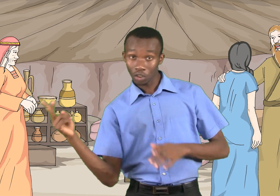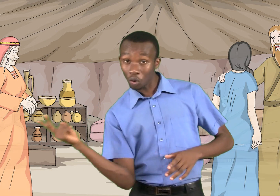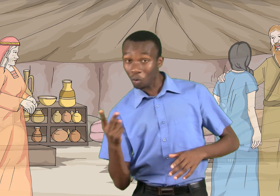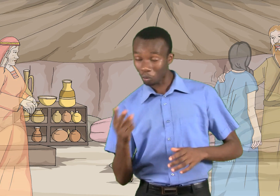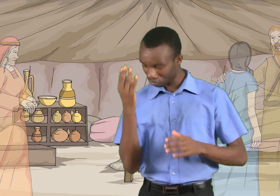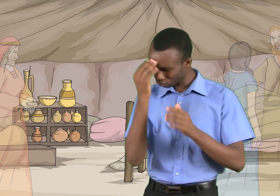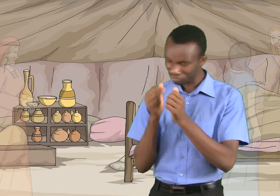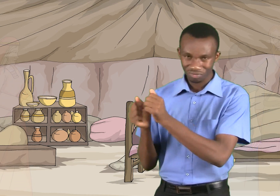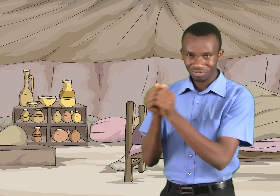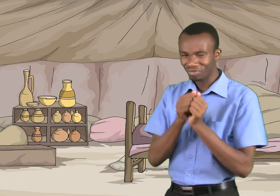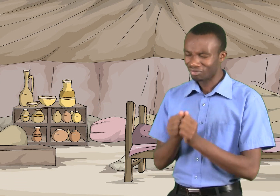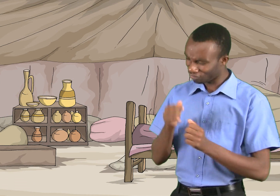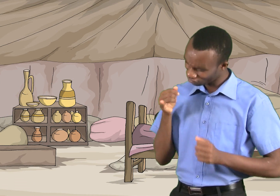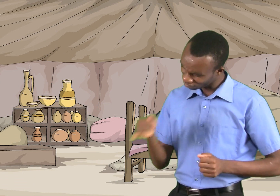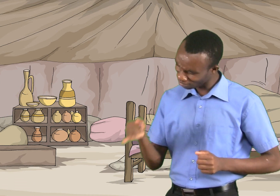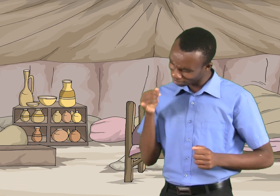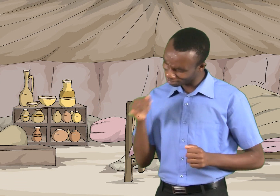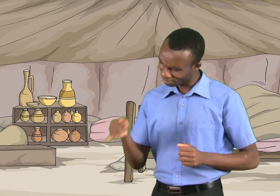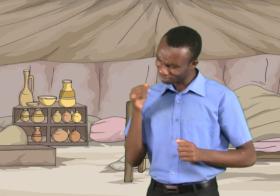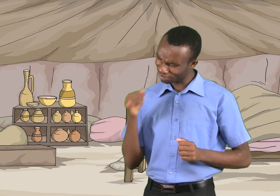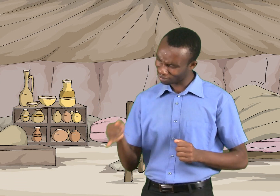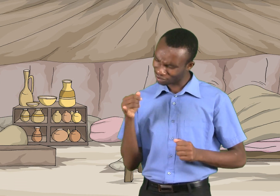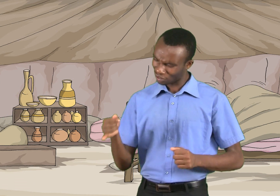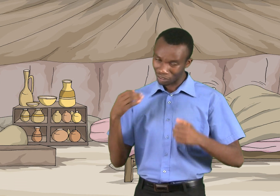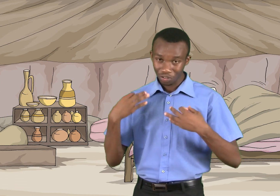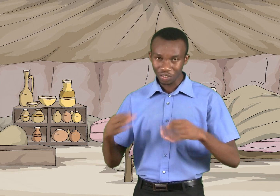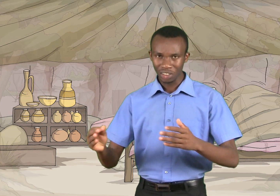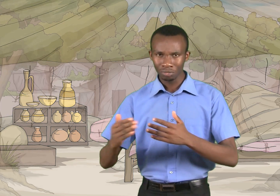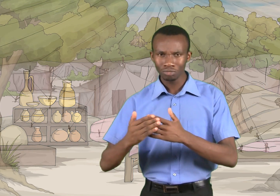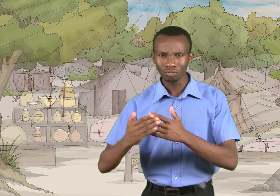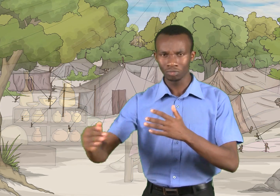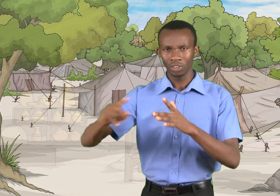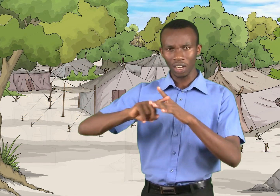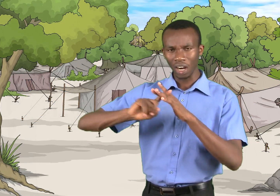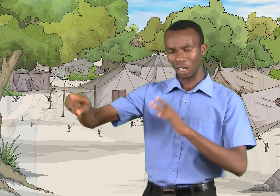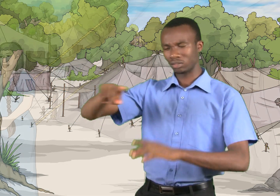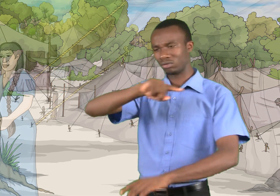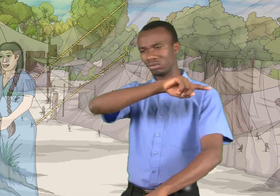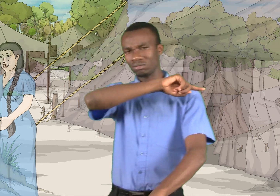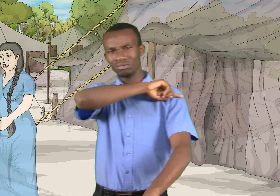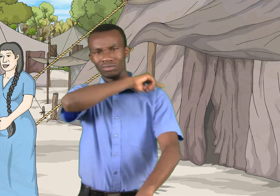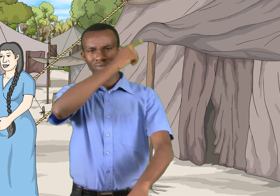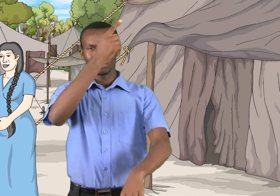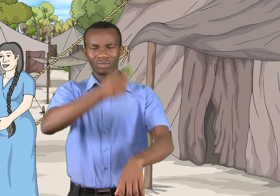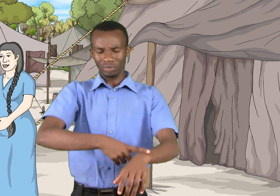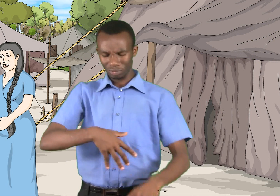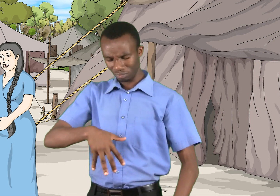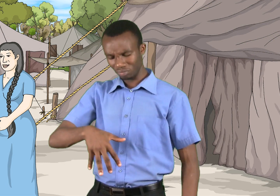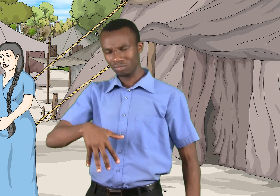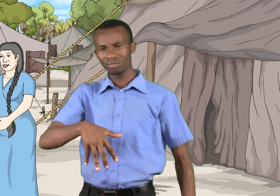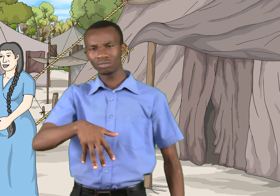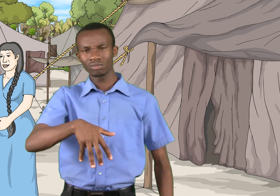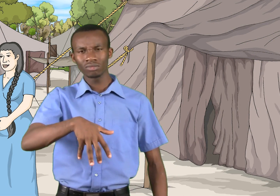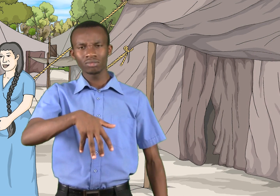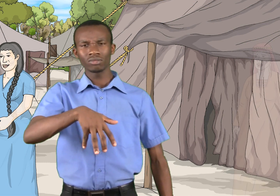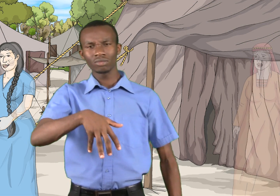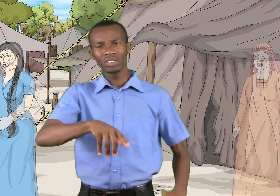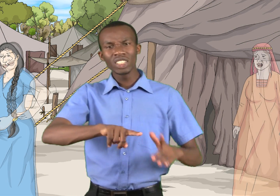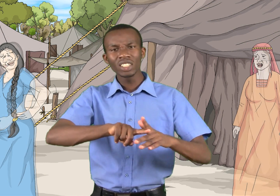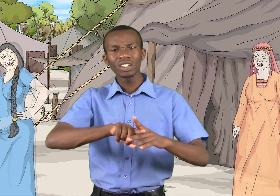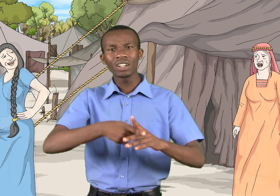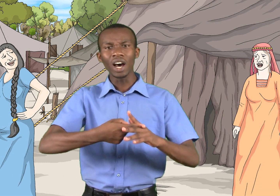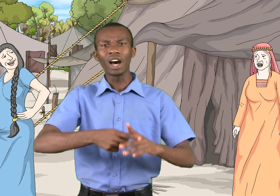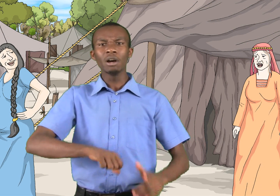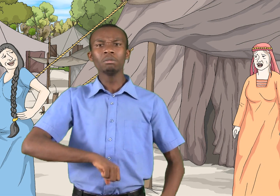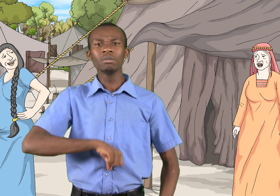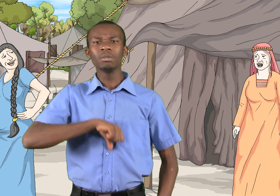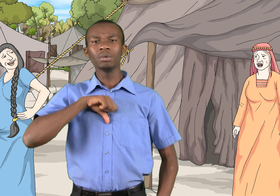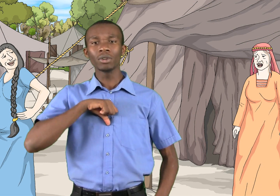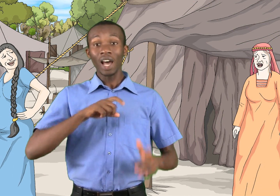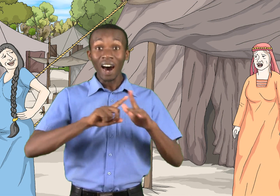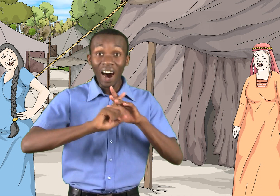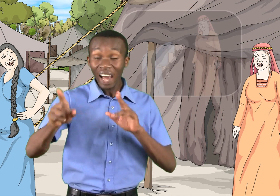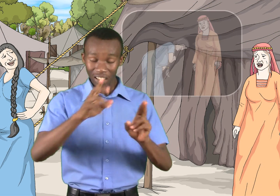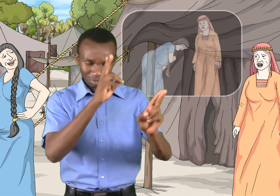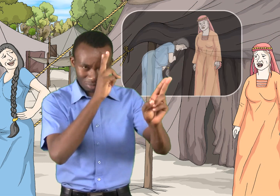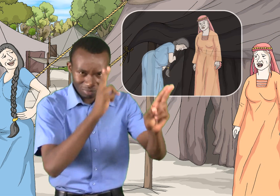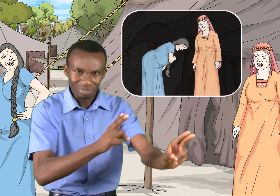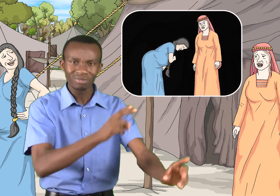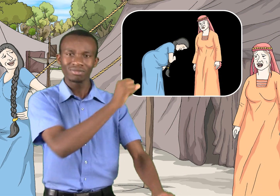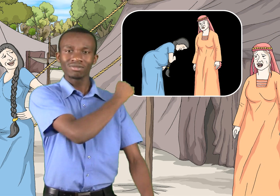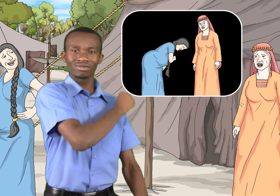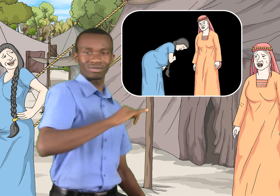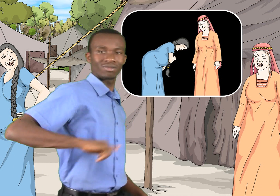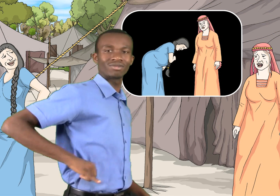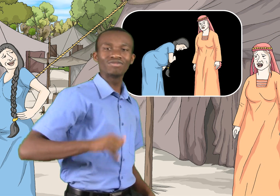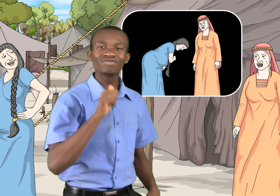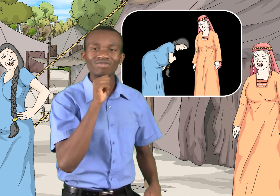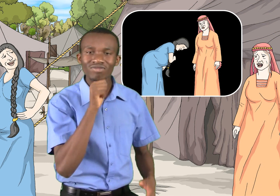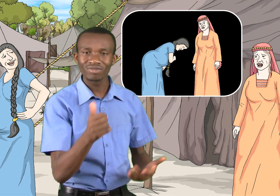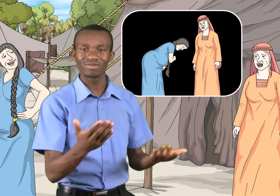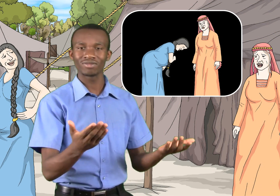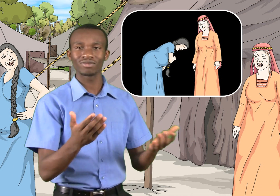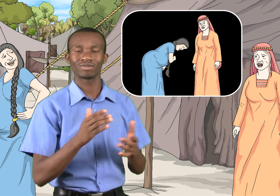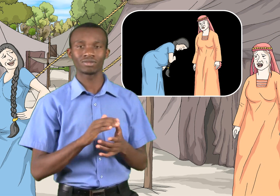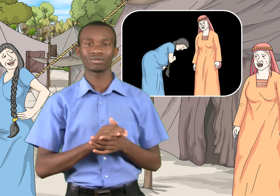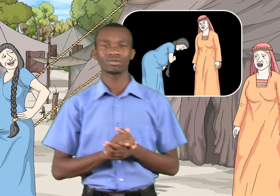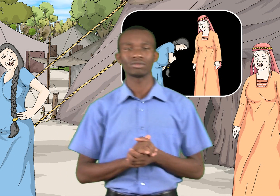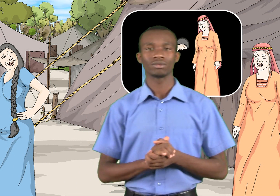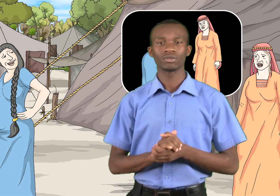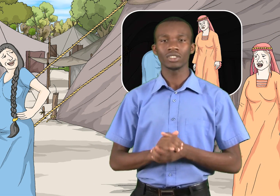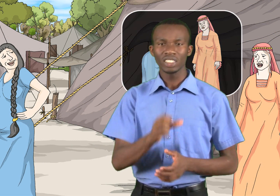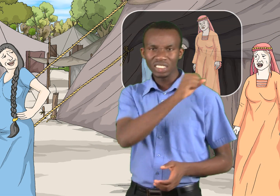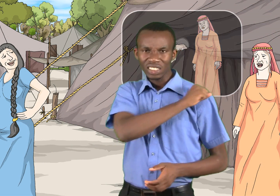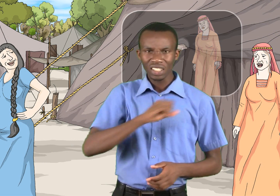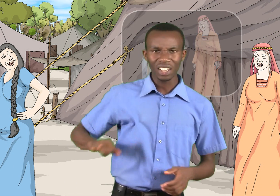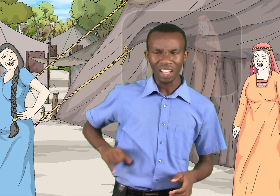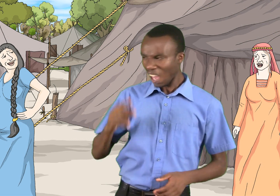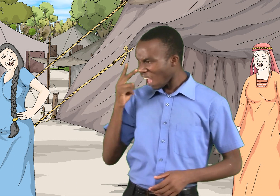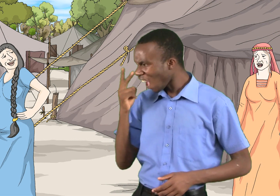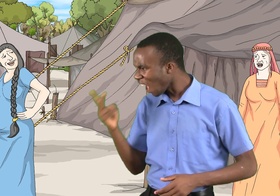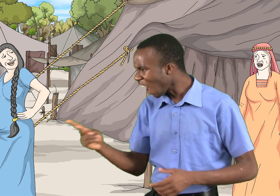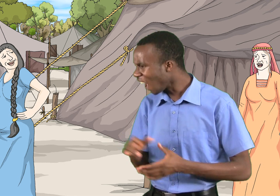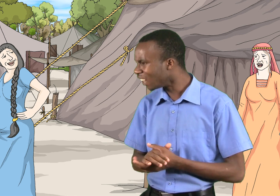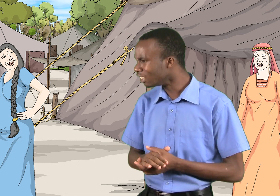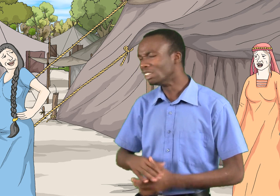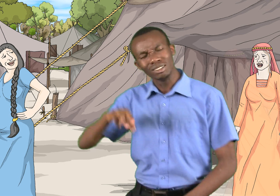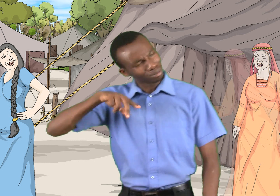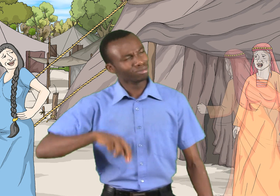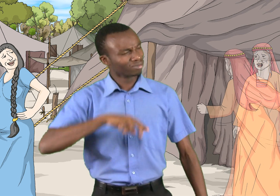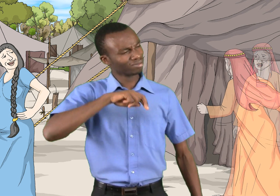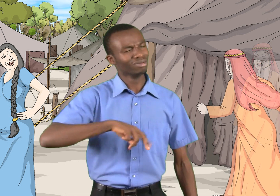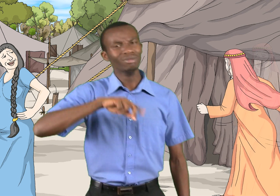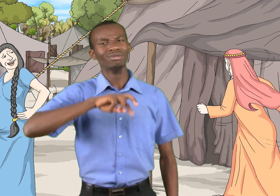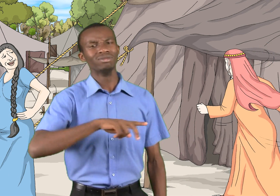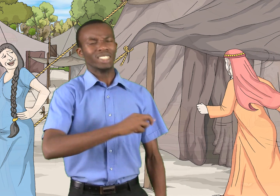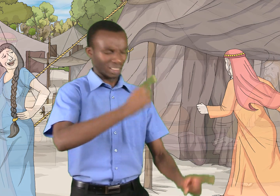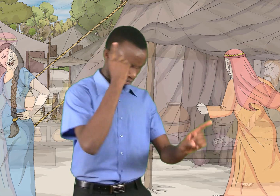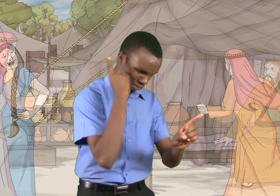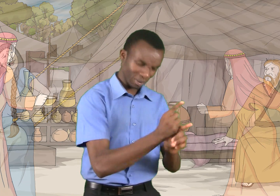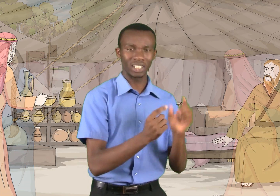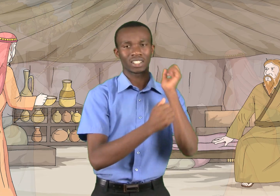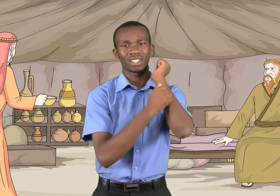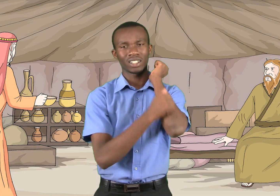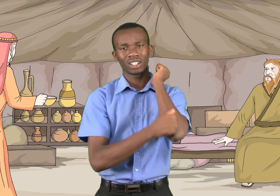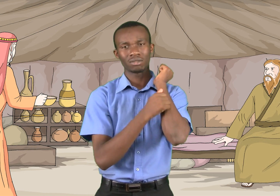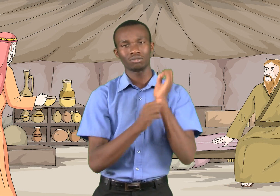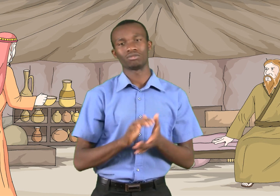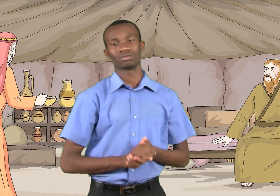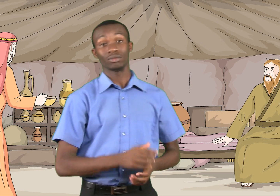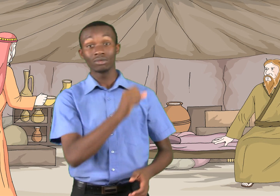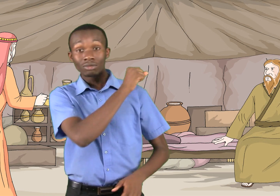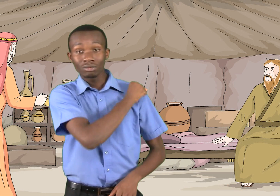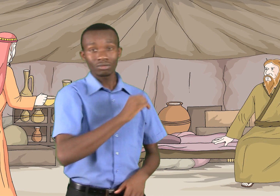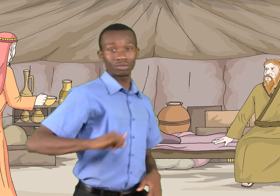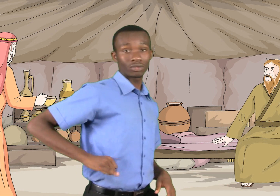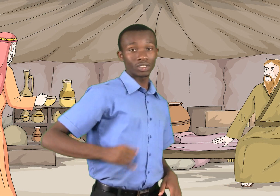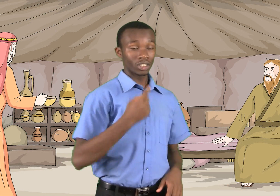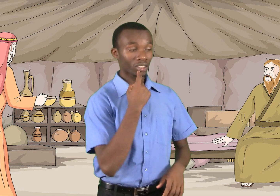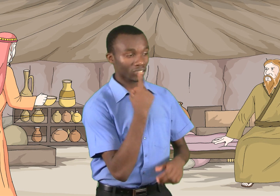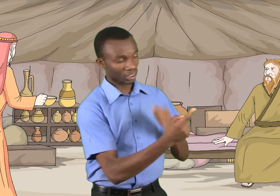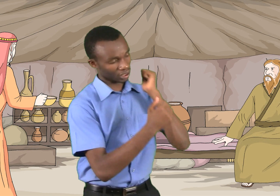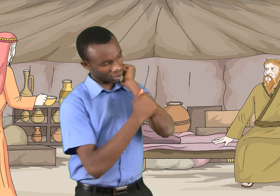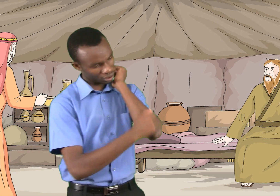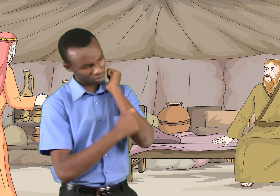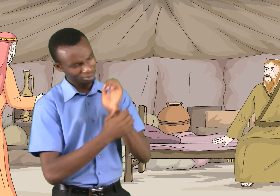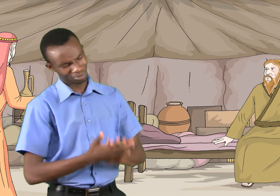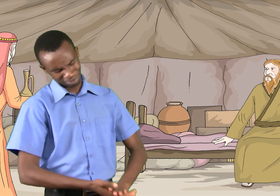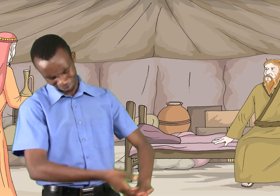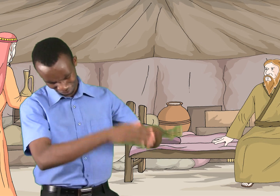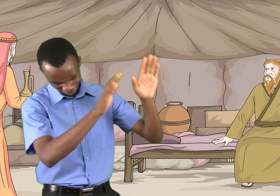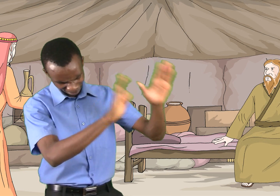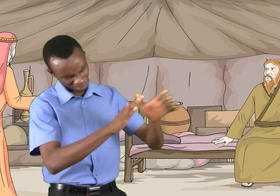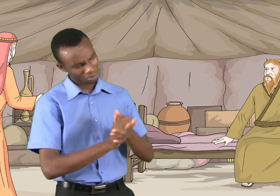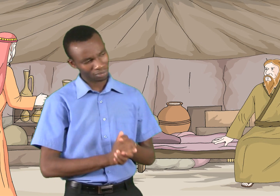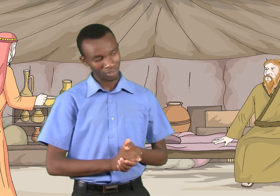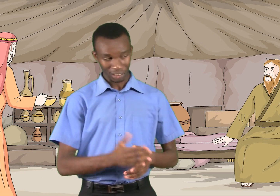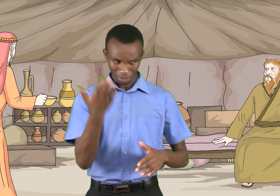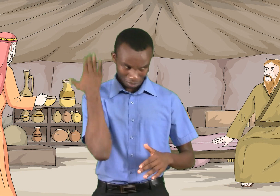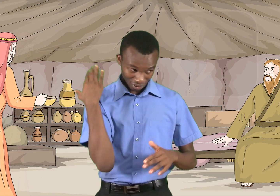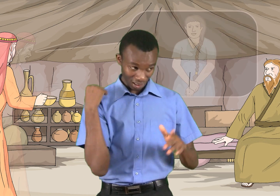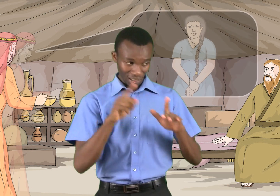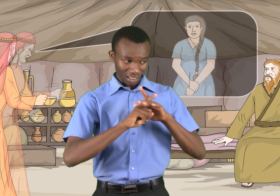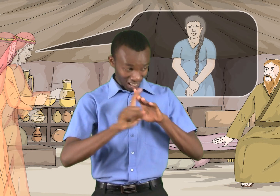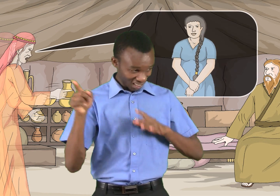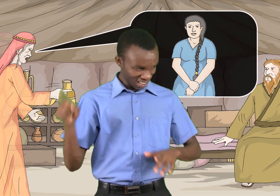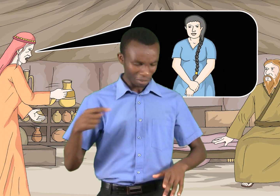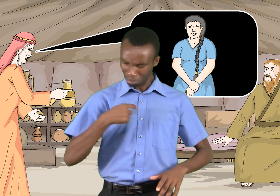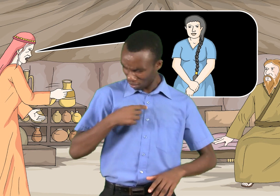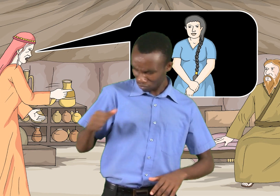And he slept with Hagar, and she conceived. But when Hagar realized that she was pregnant, she began to despise her mistress. Then Sarai said to Abram, “May the wrong done to me be upon you!